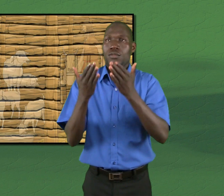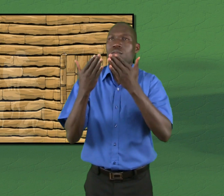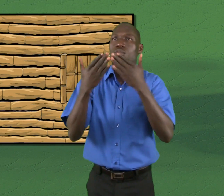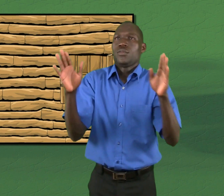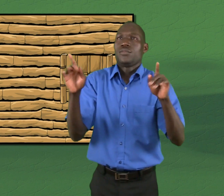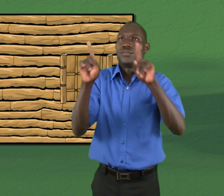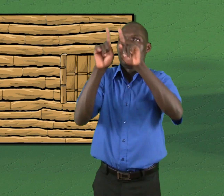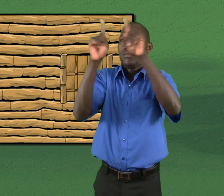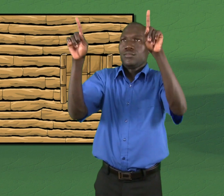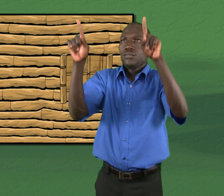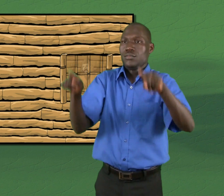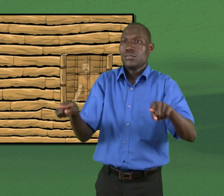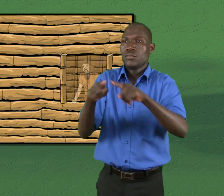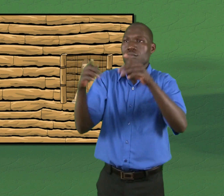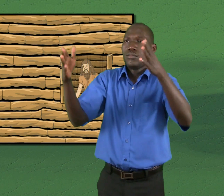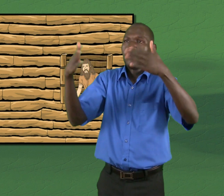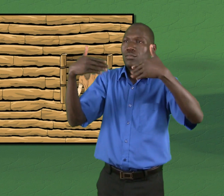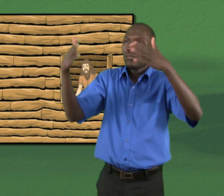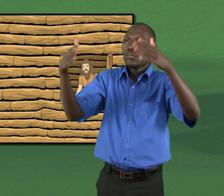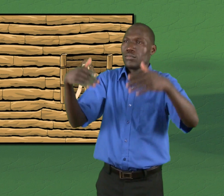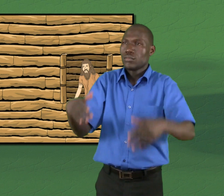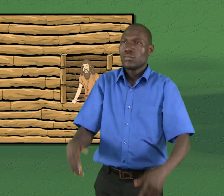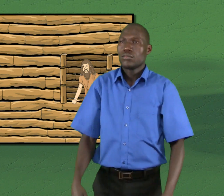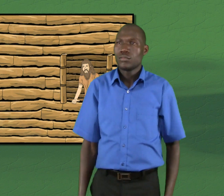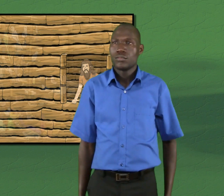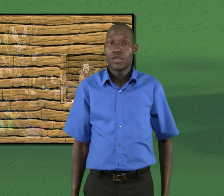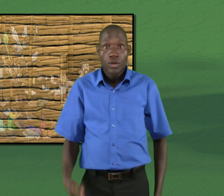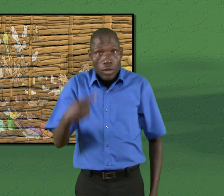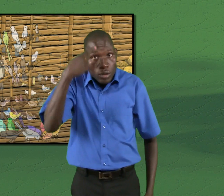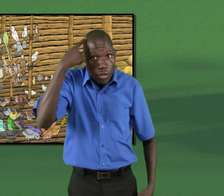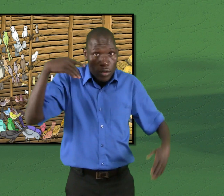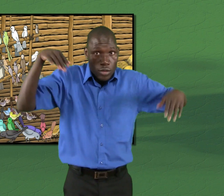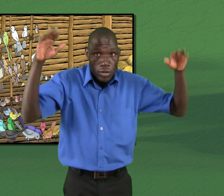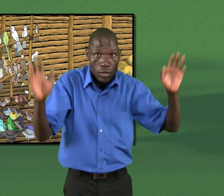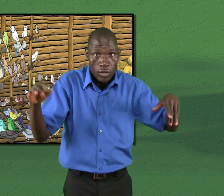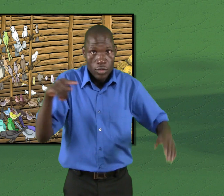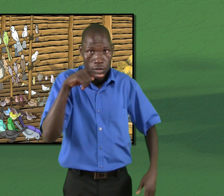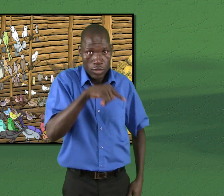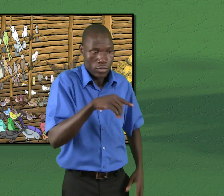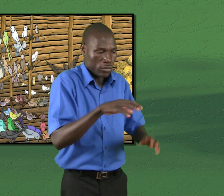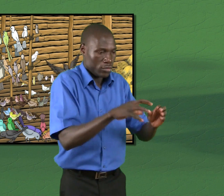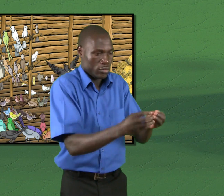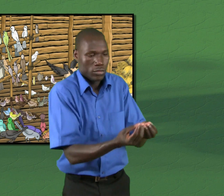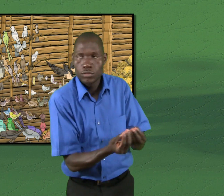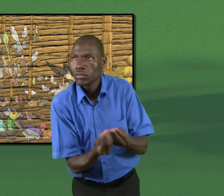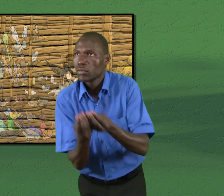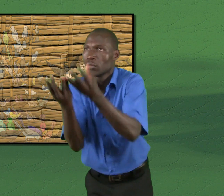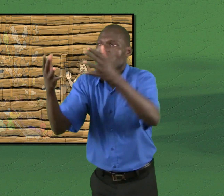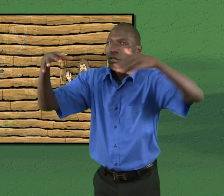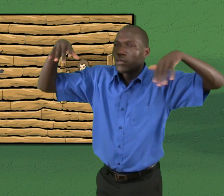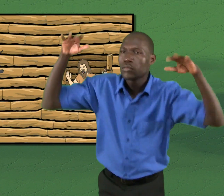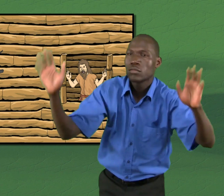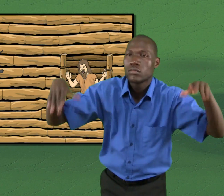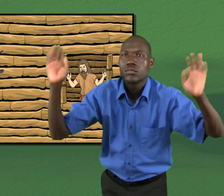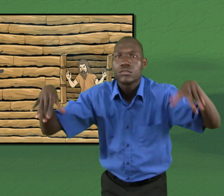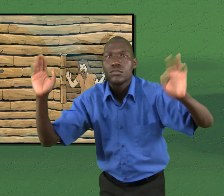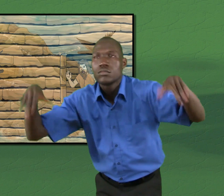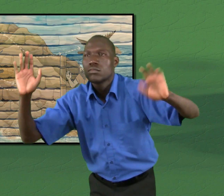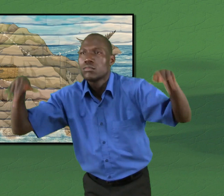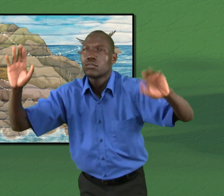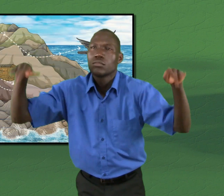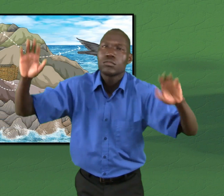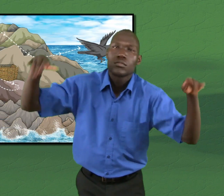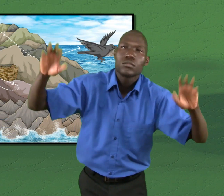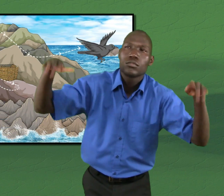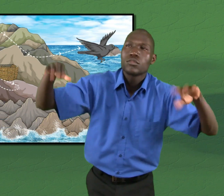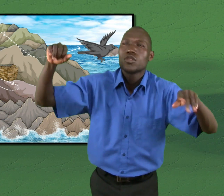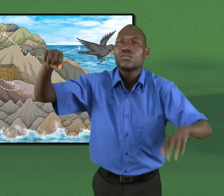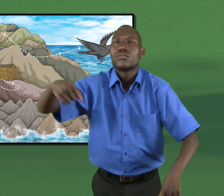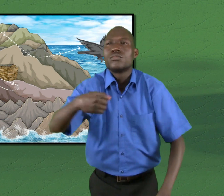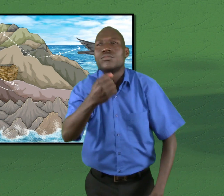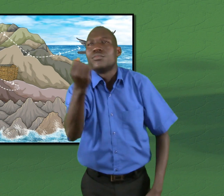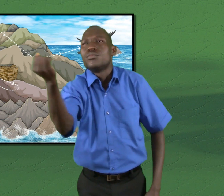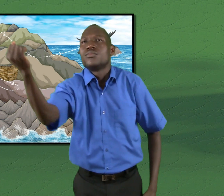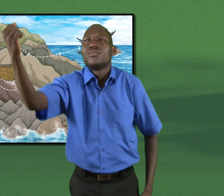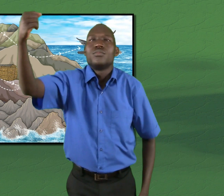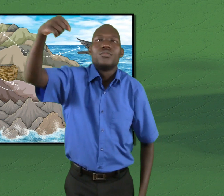After forty days Noah opened the window he had made in the ark and sent out a raven.